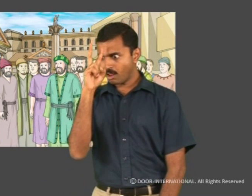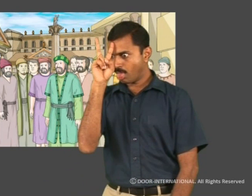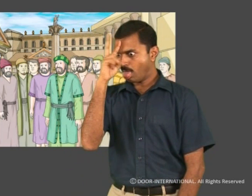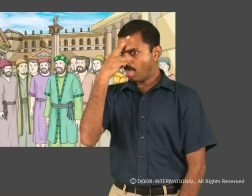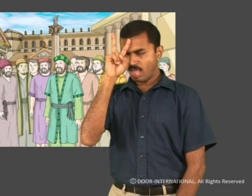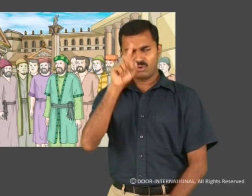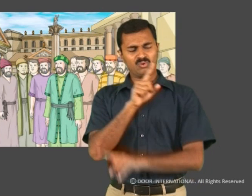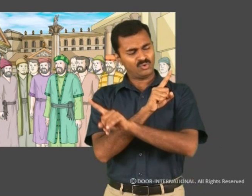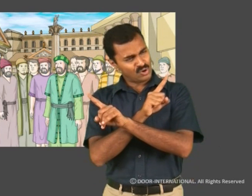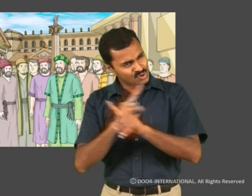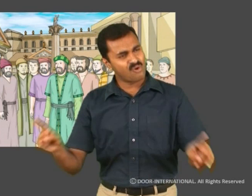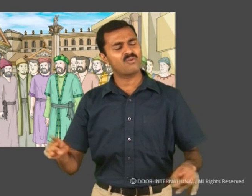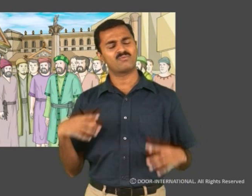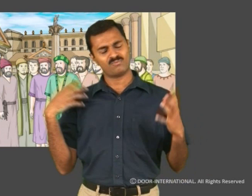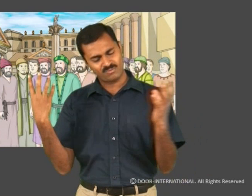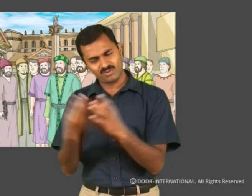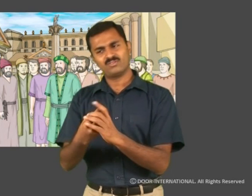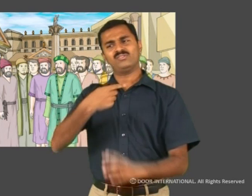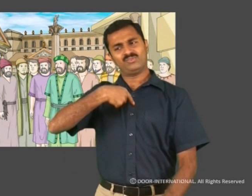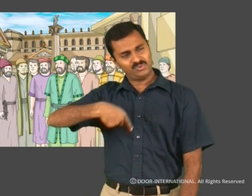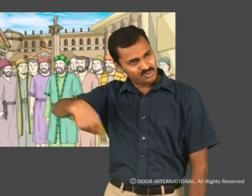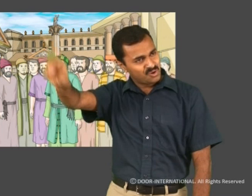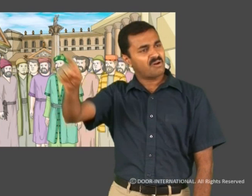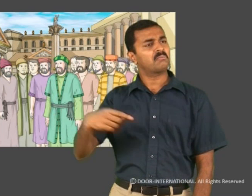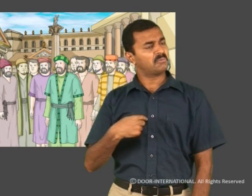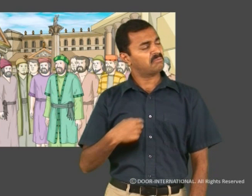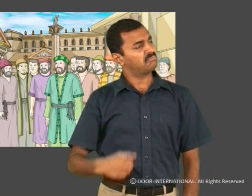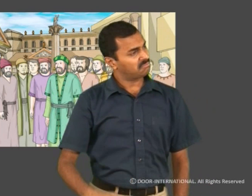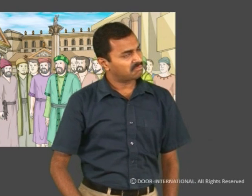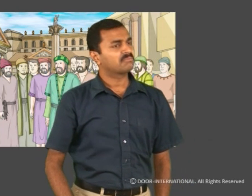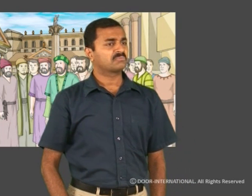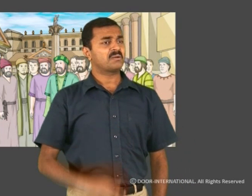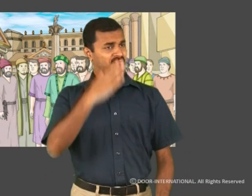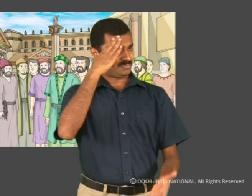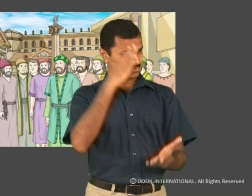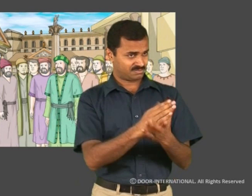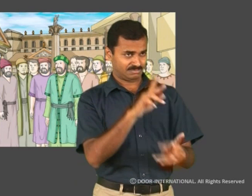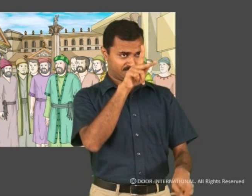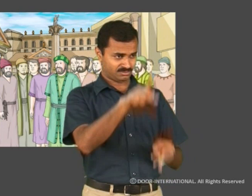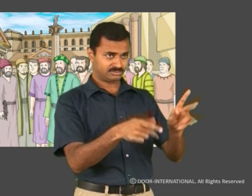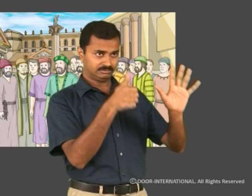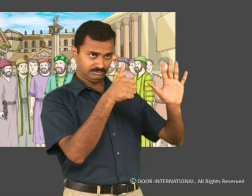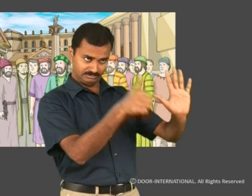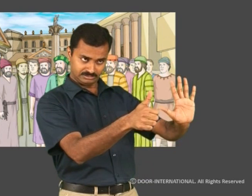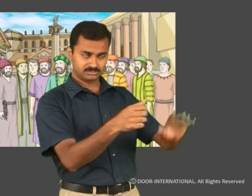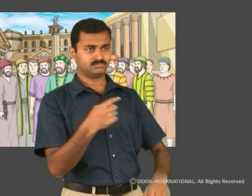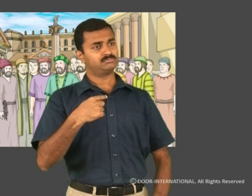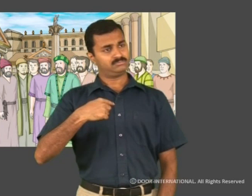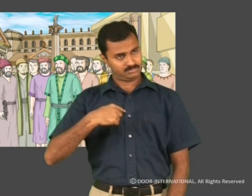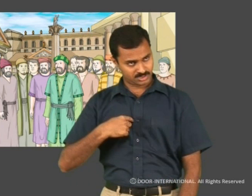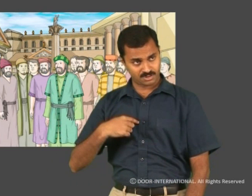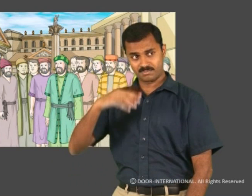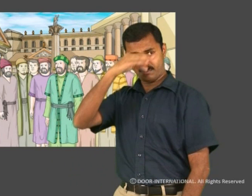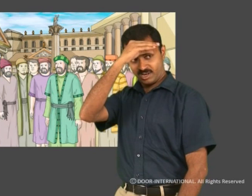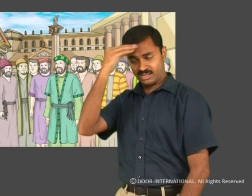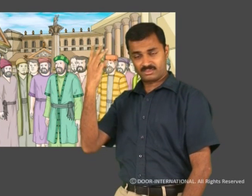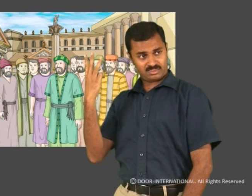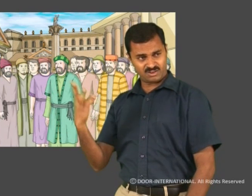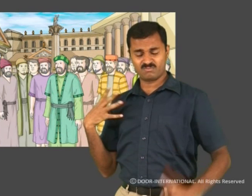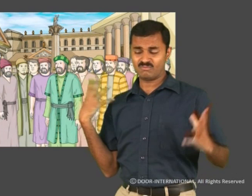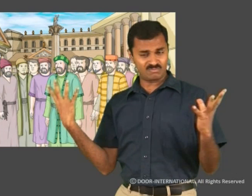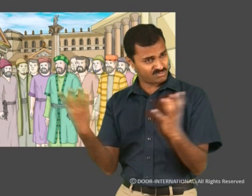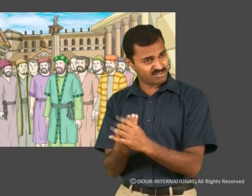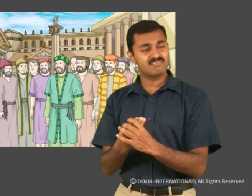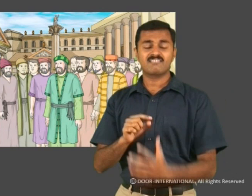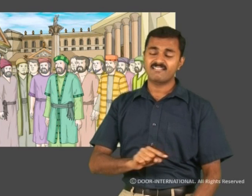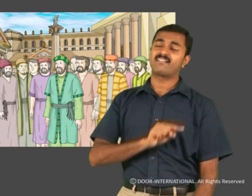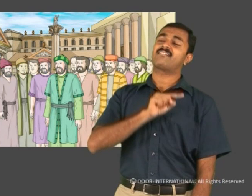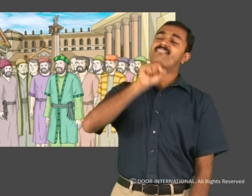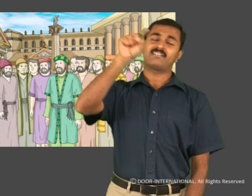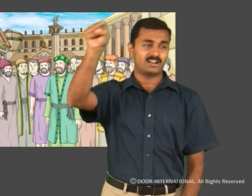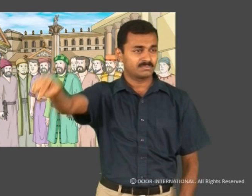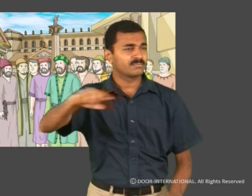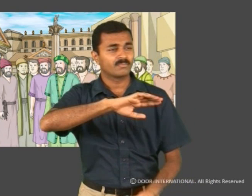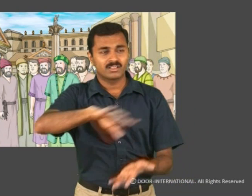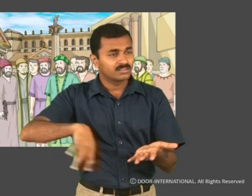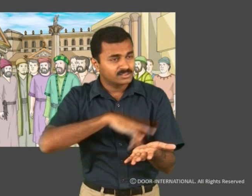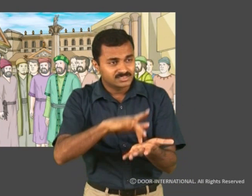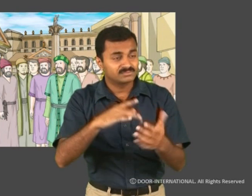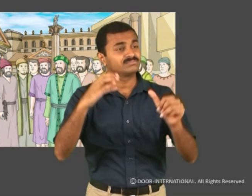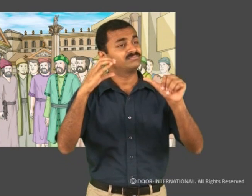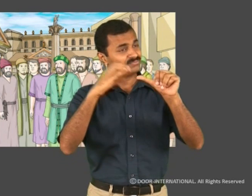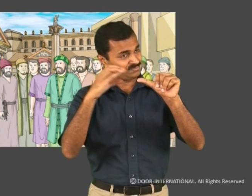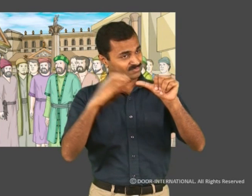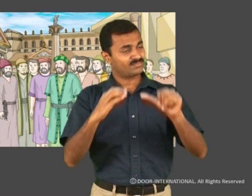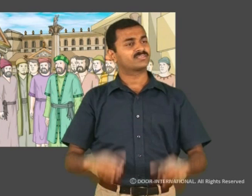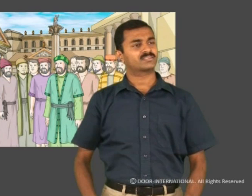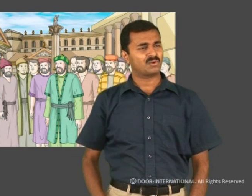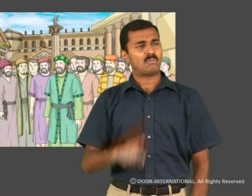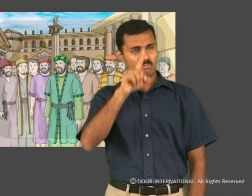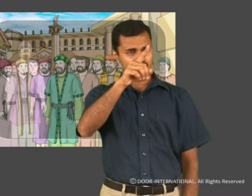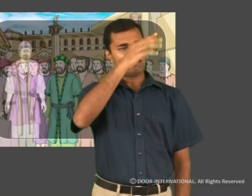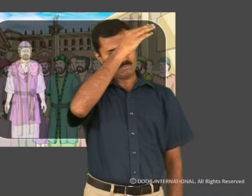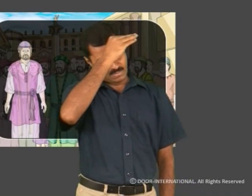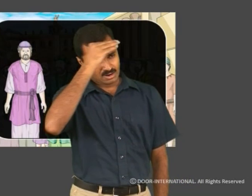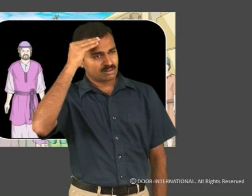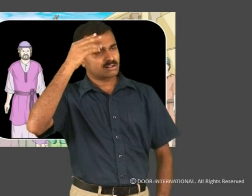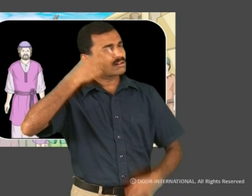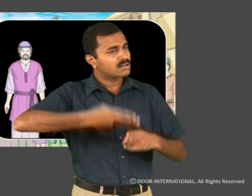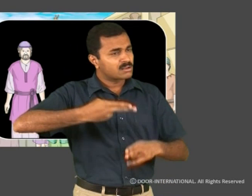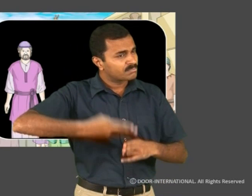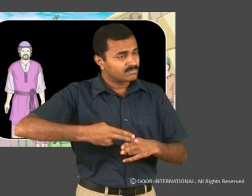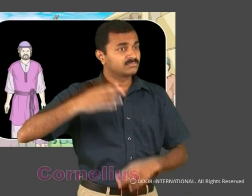The Spirit told me to accompany them without hesitation.